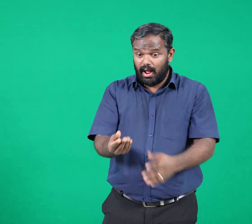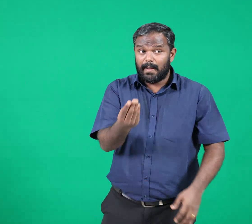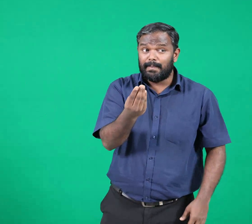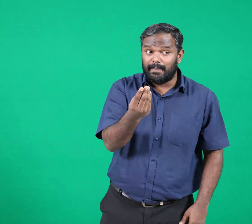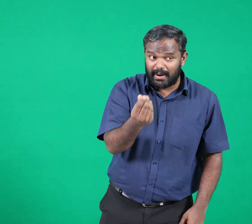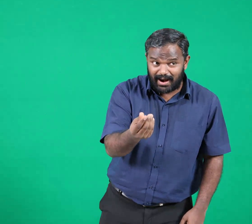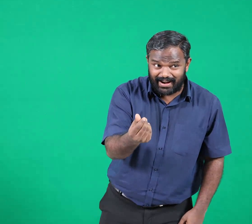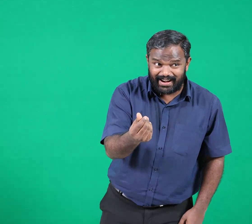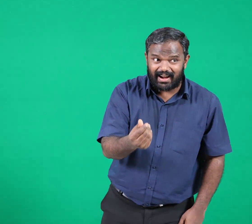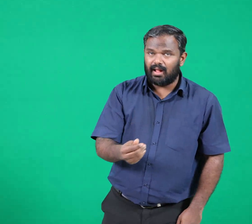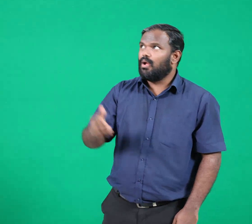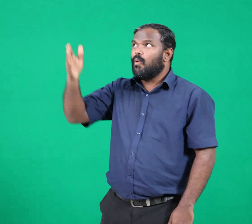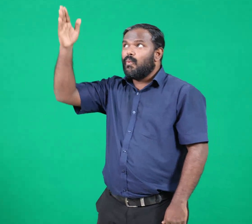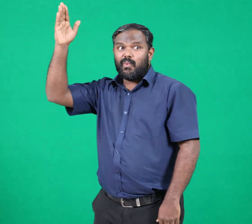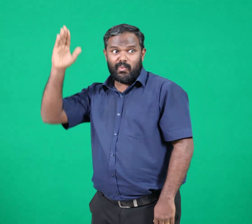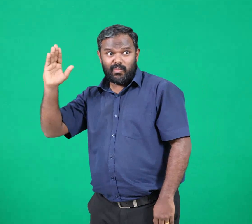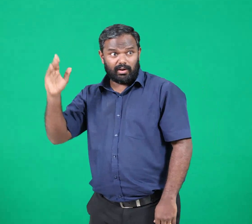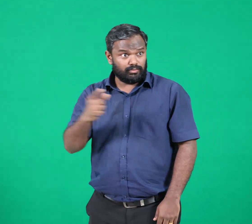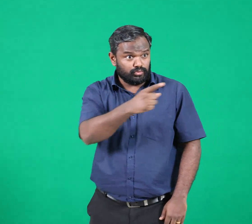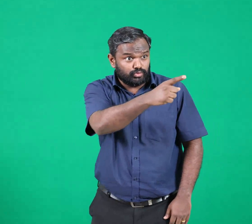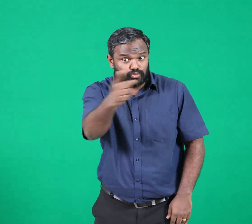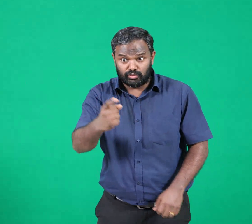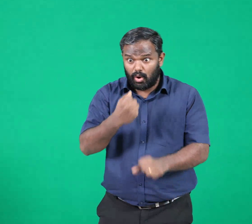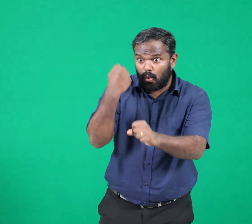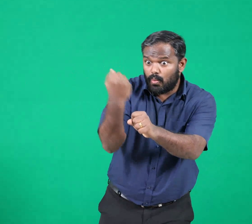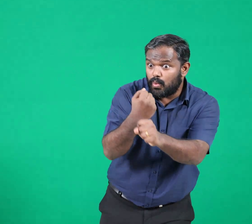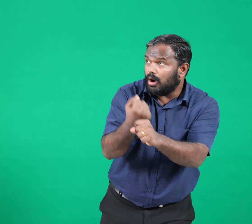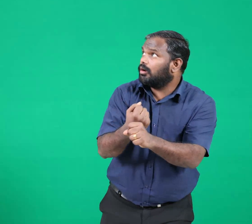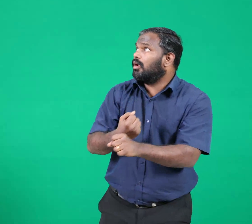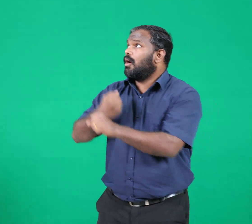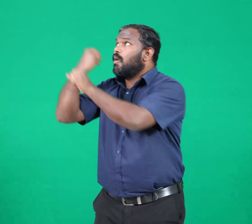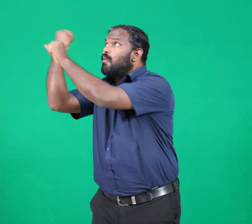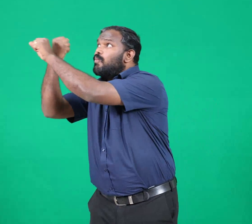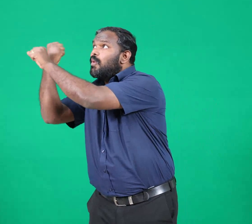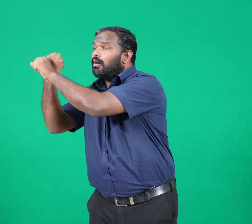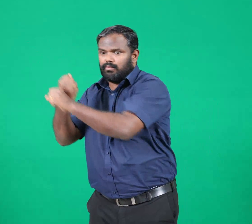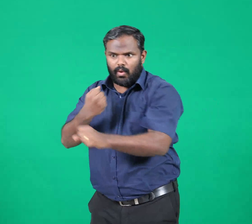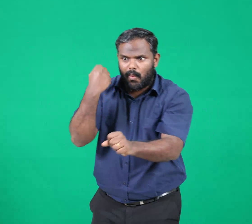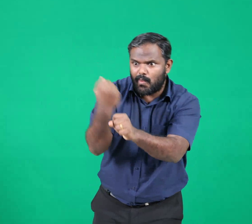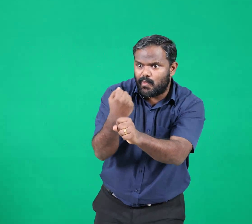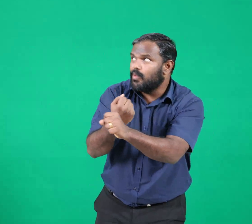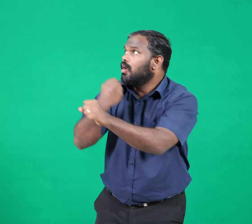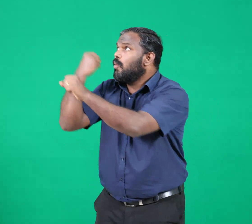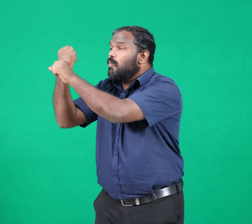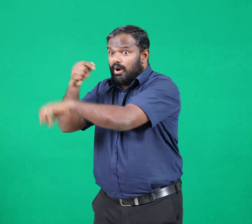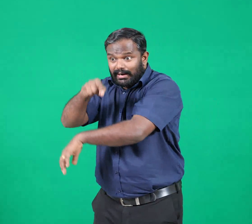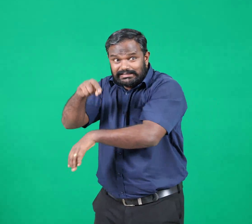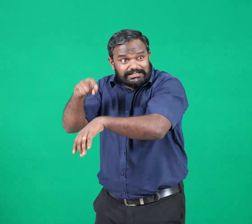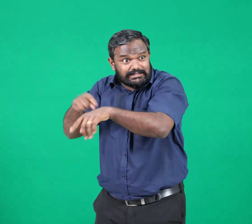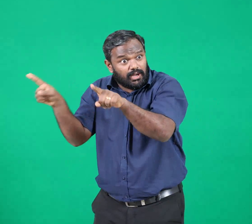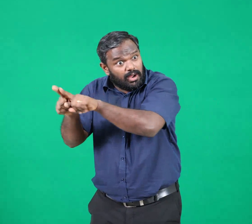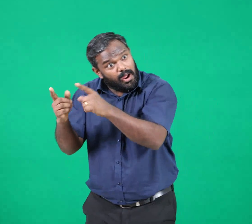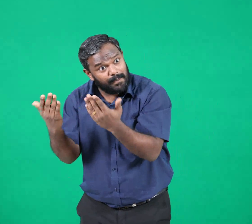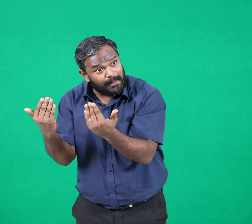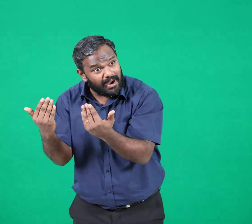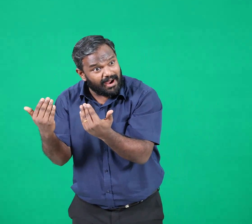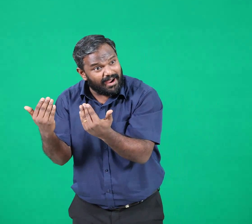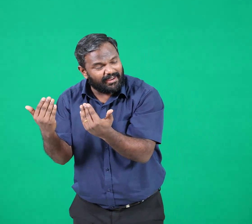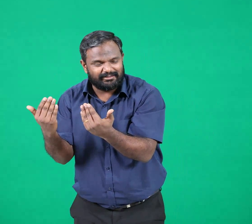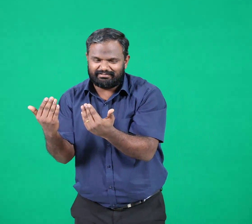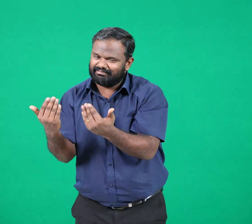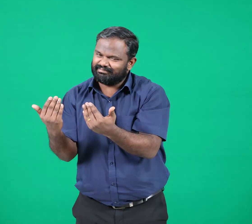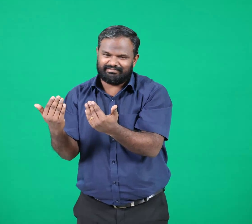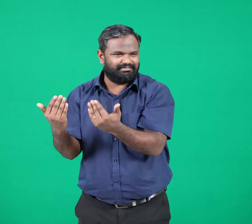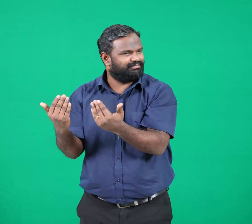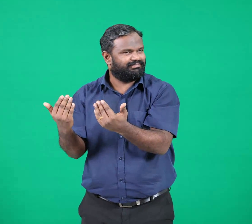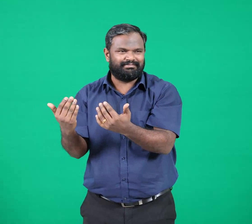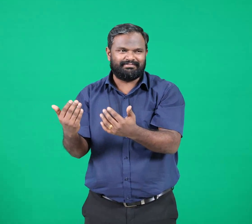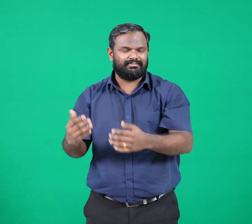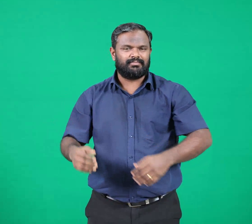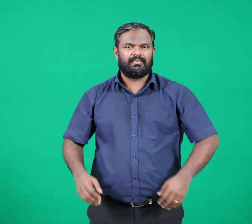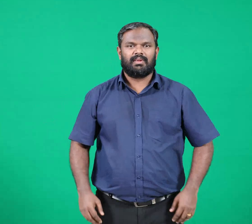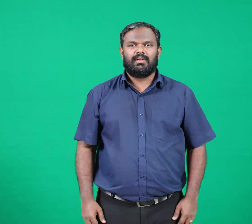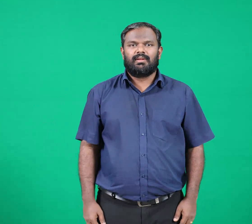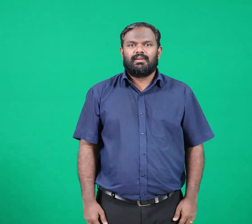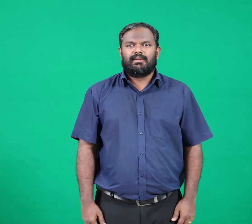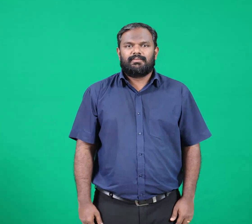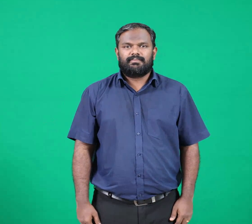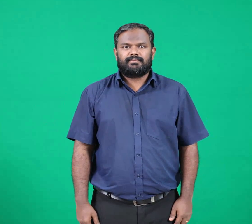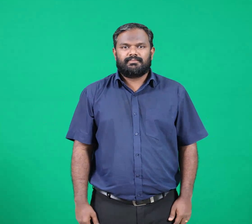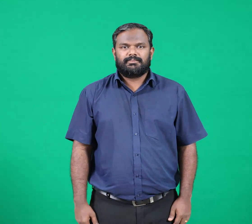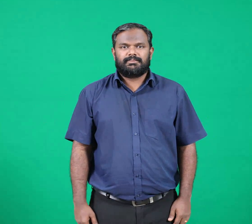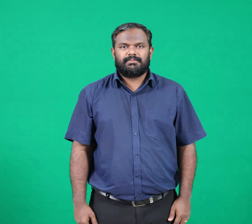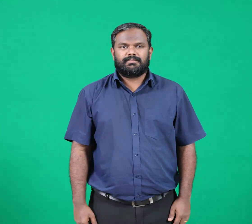You cannot serve both God and money."